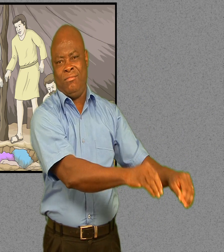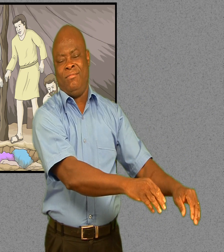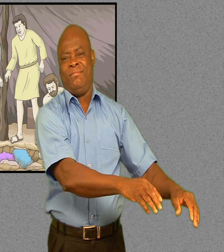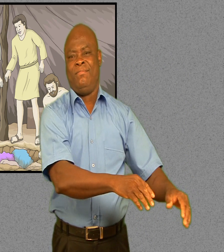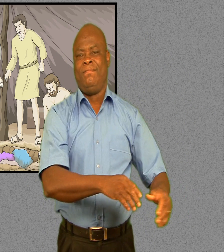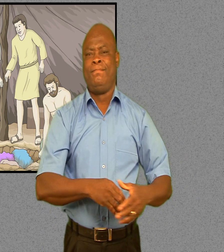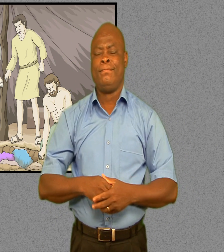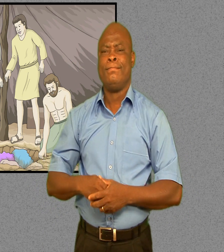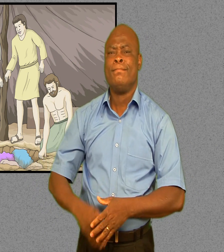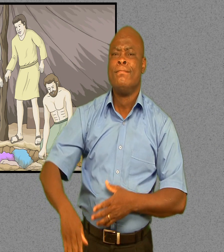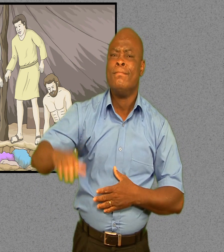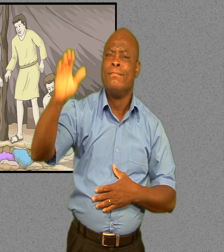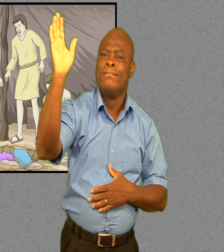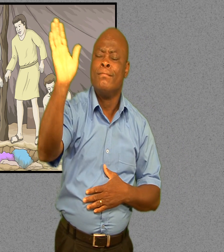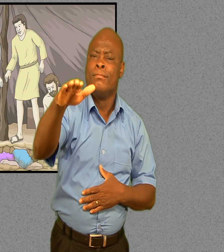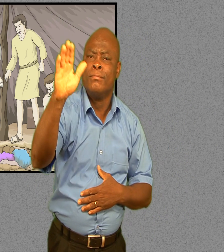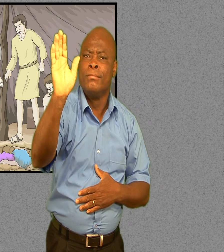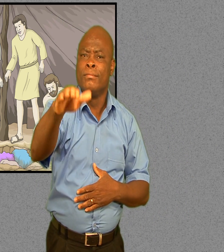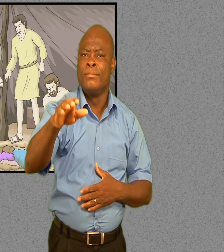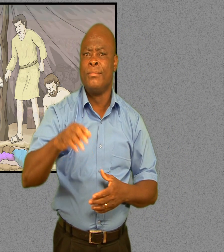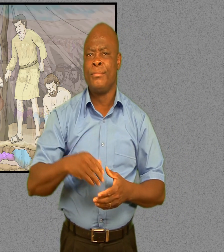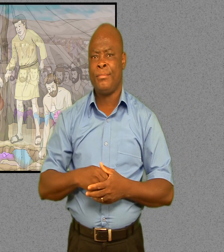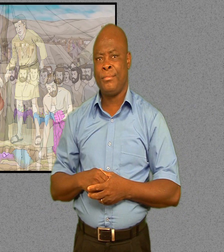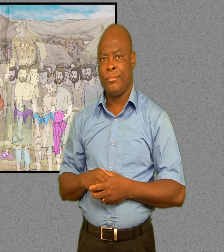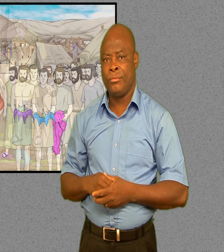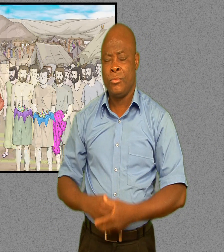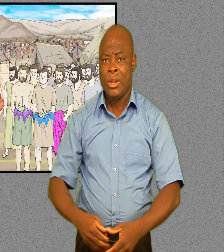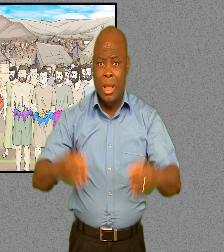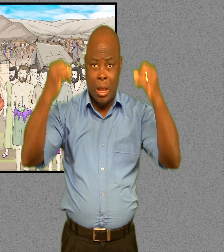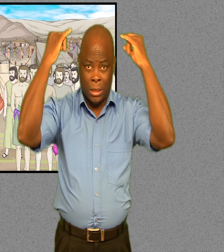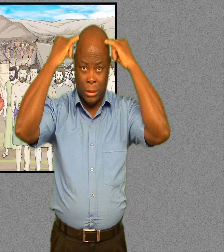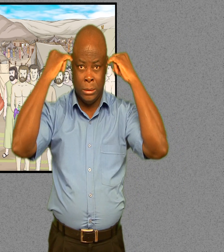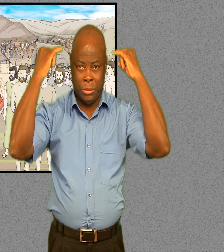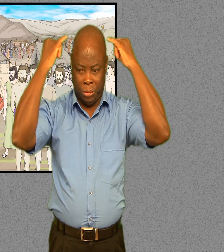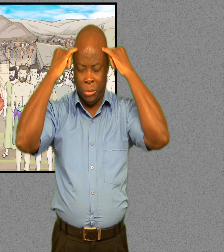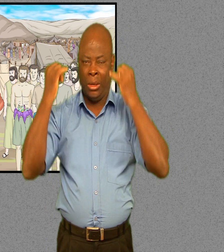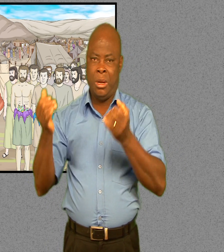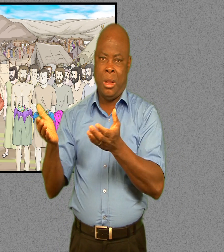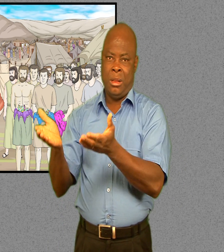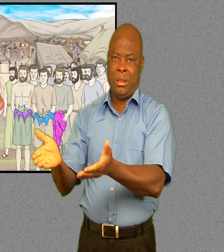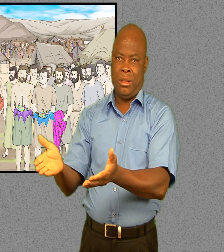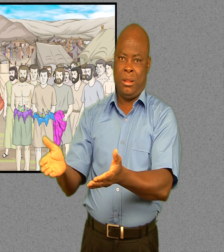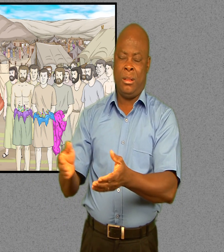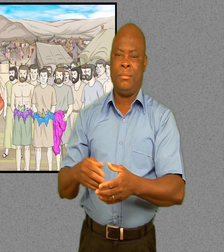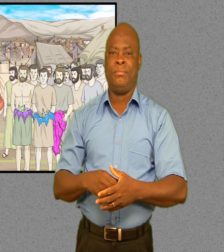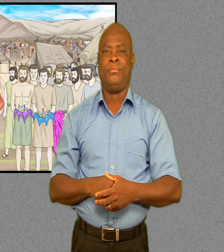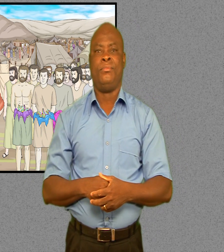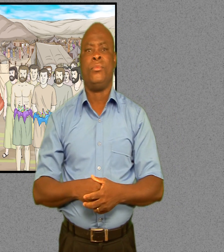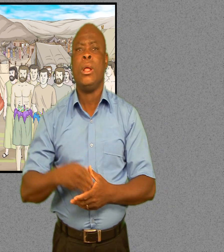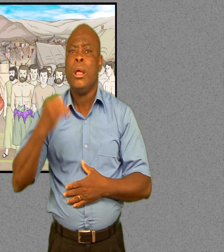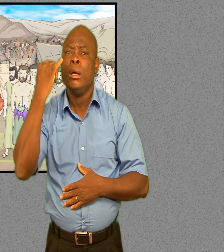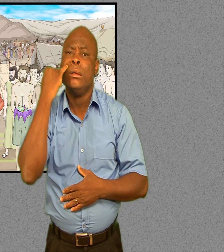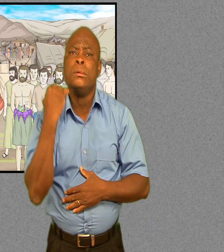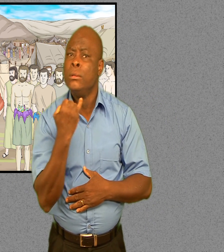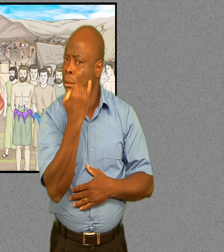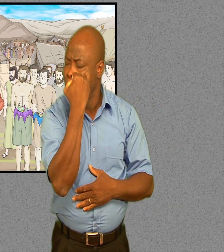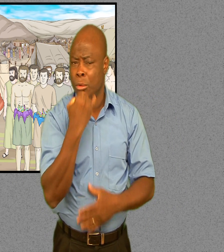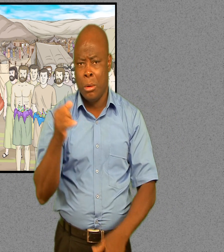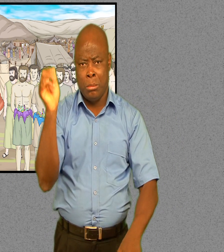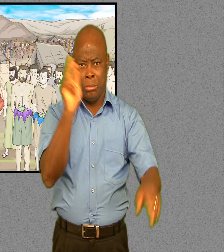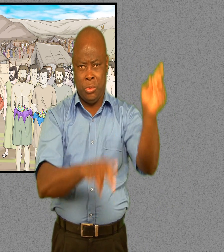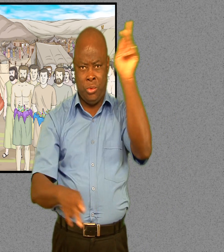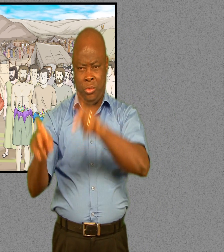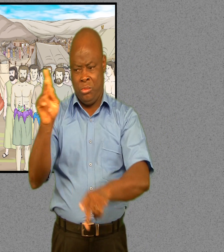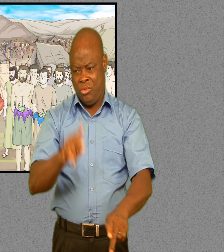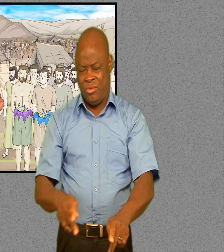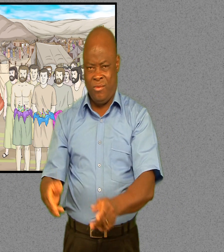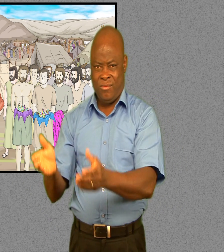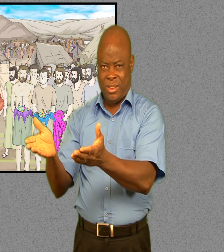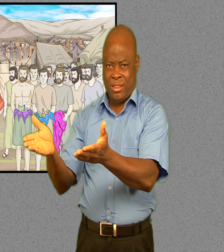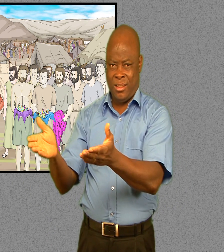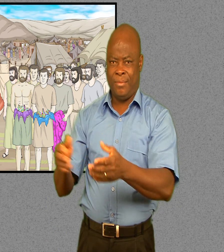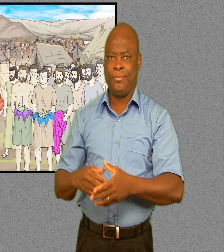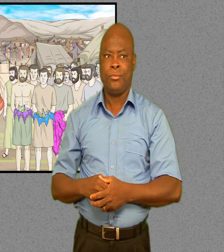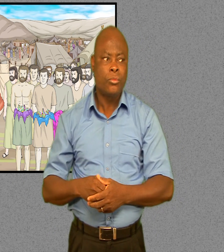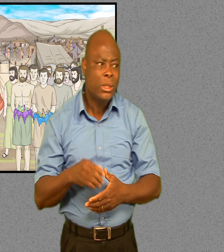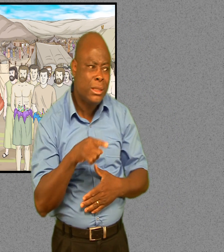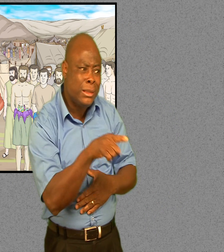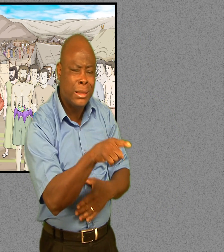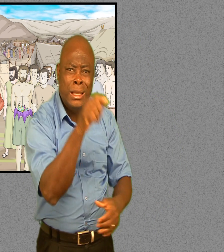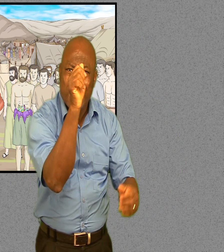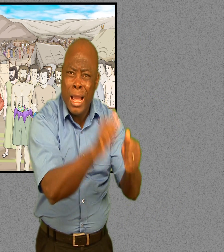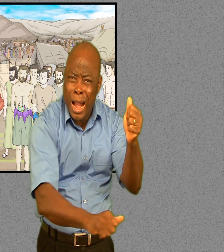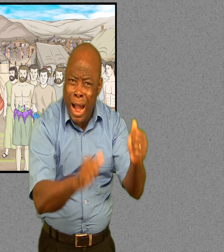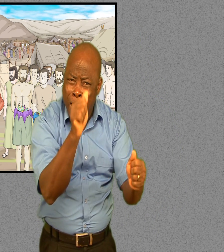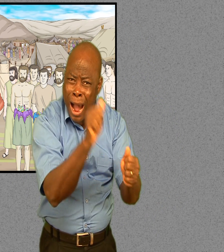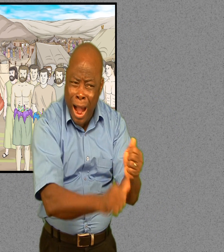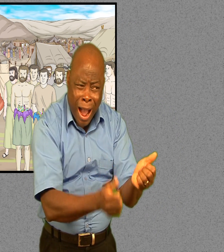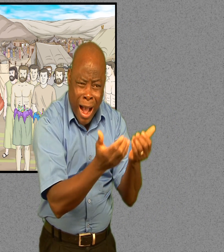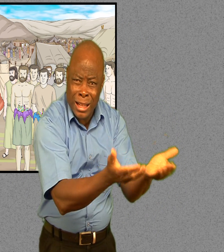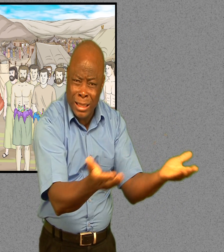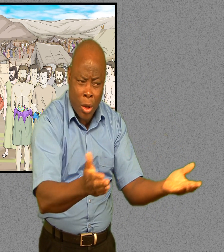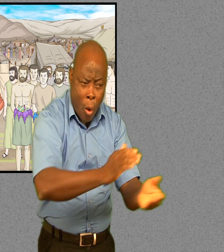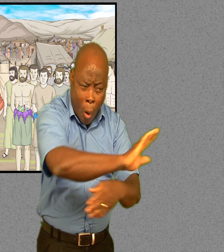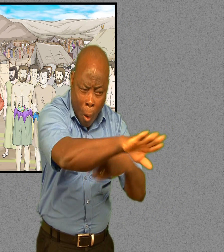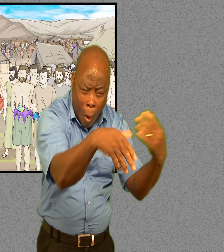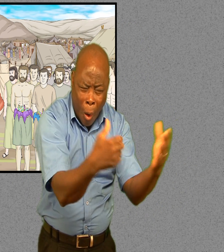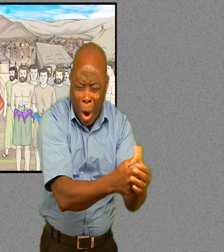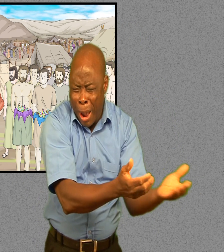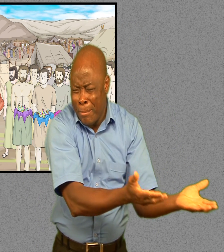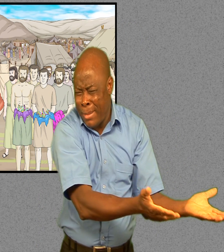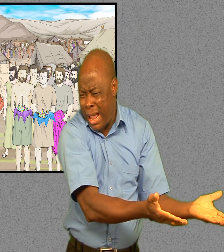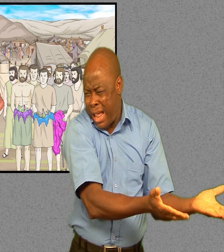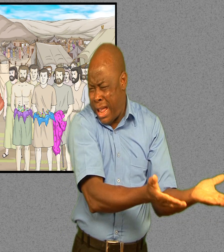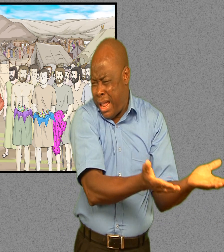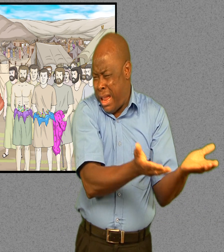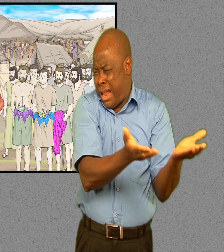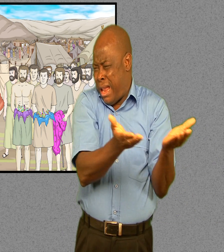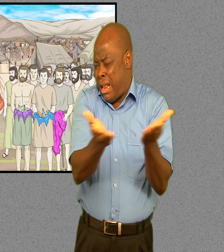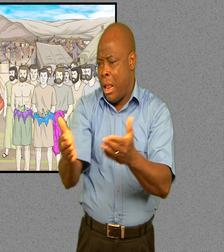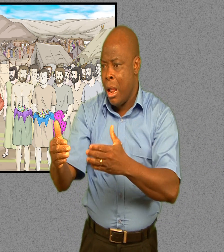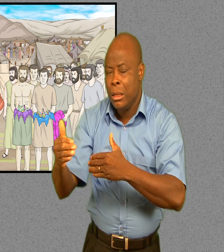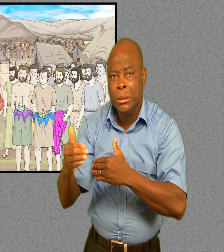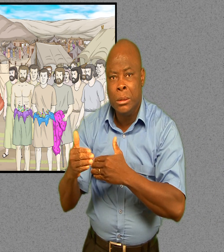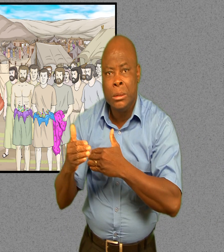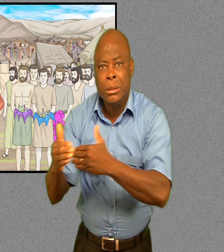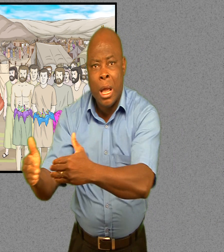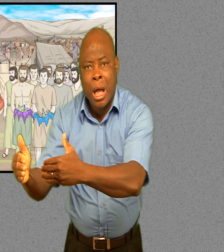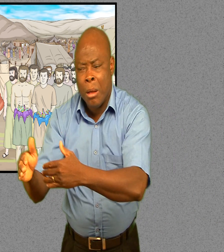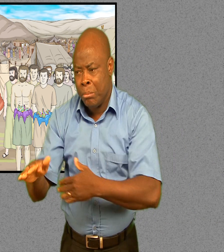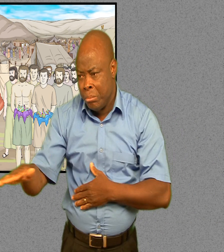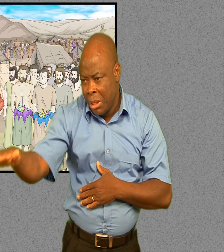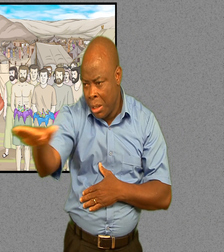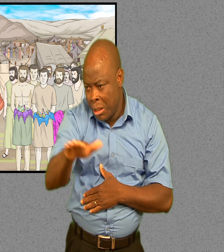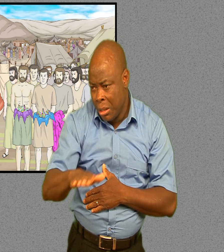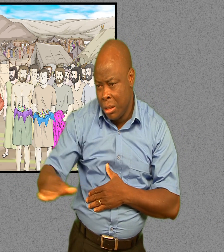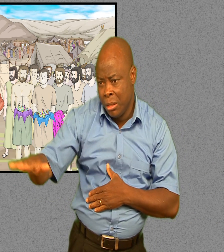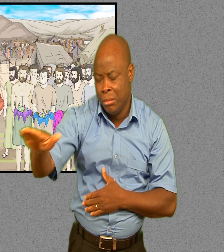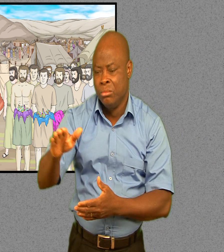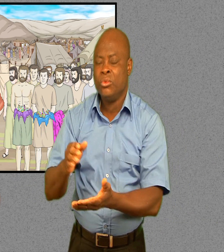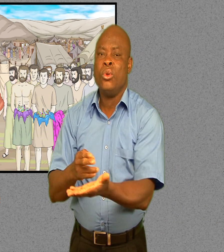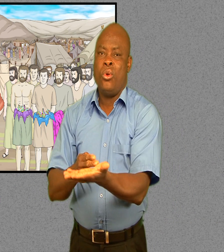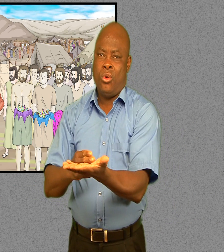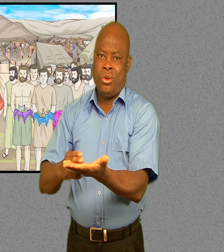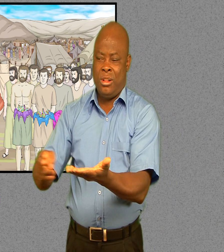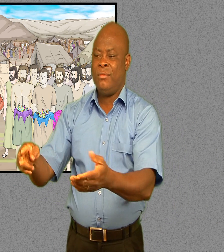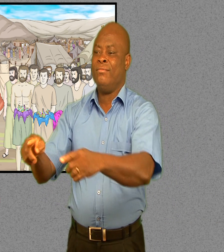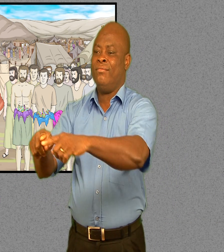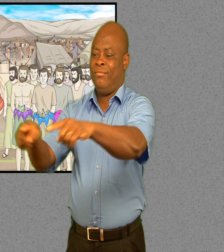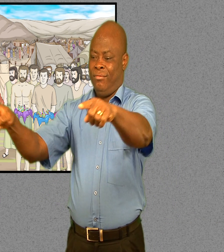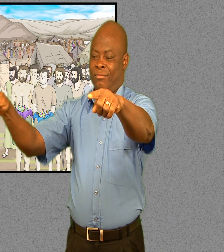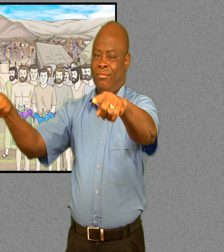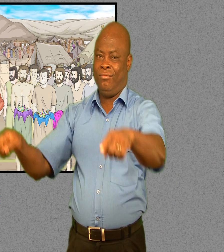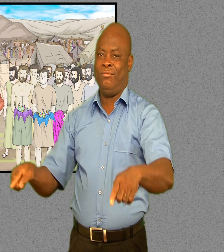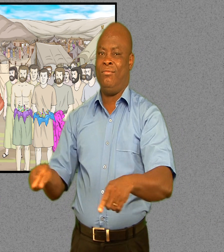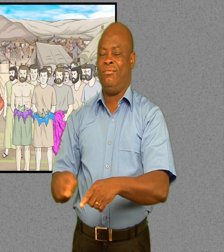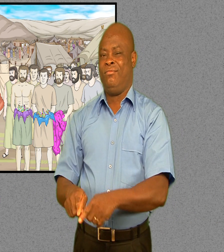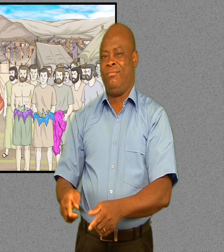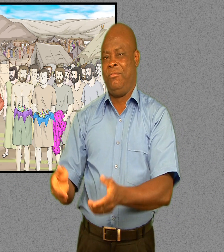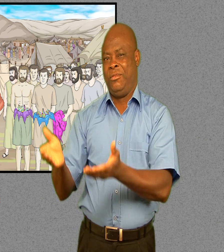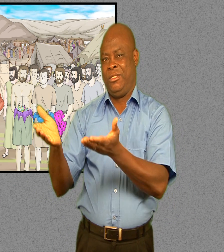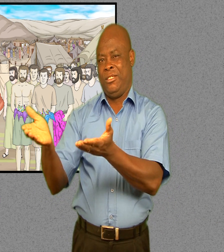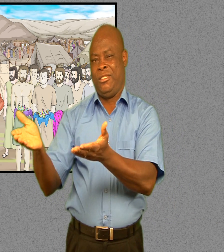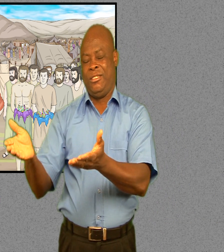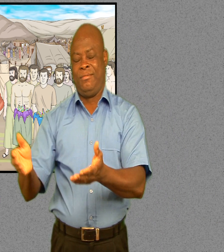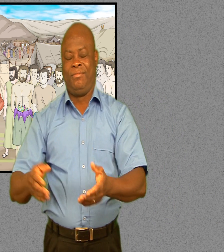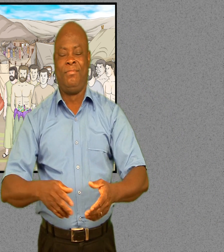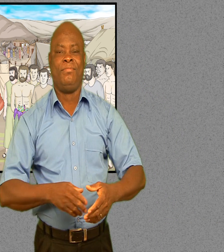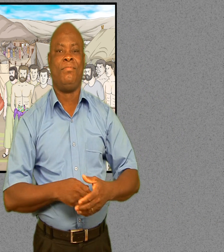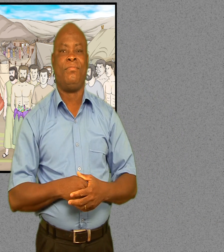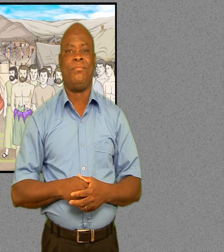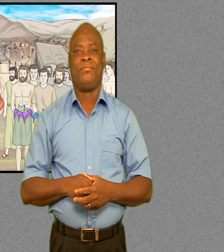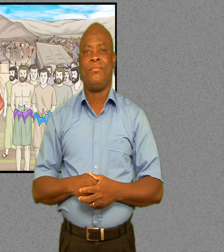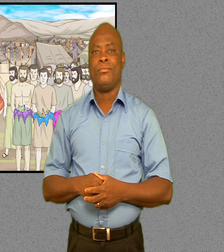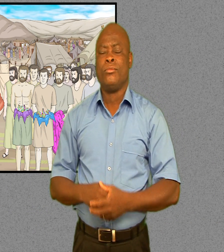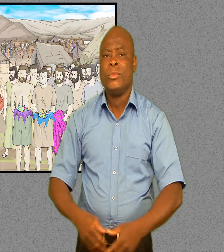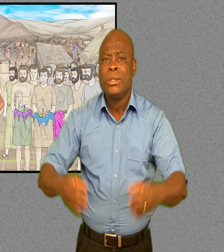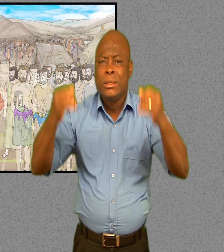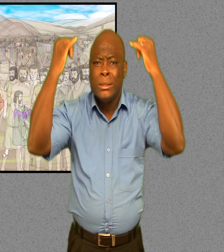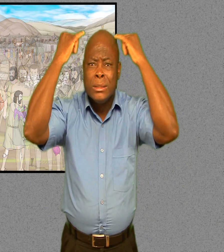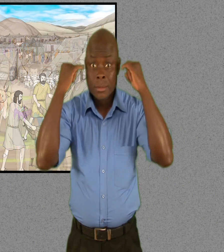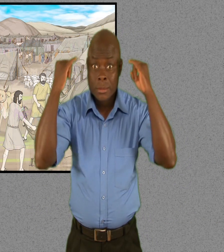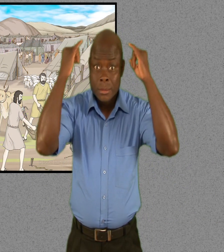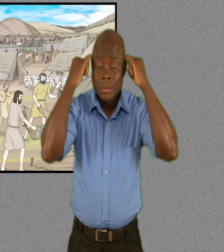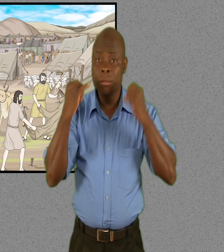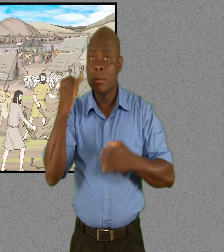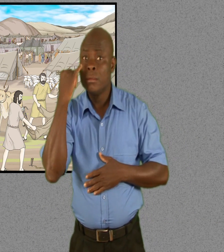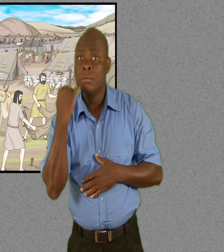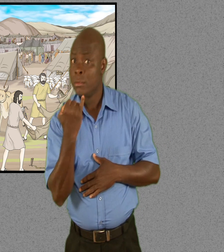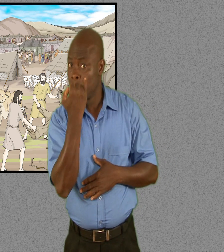They took the things from inside the tent, brought them to Joshua and all the Israelites, and spread them out before the LORD.